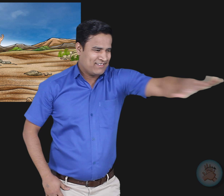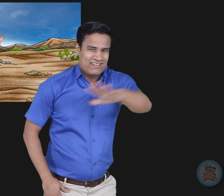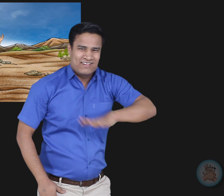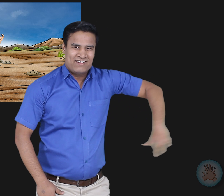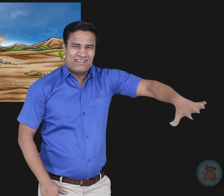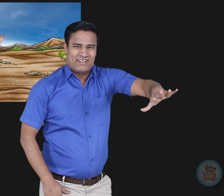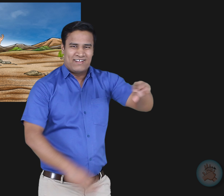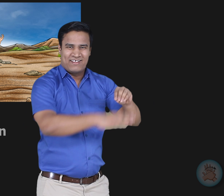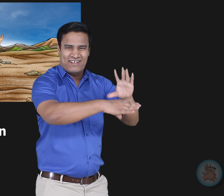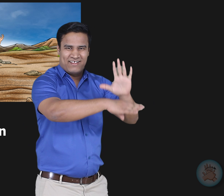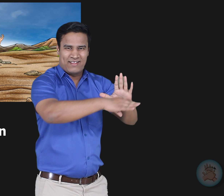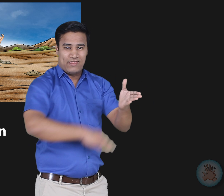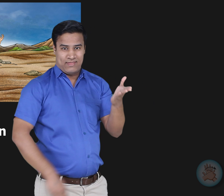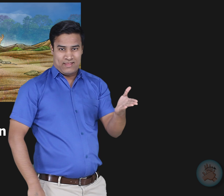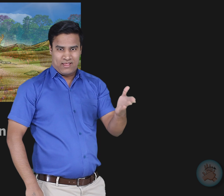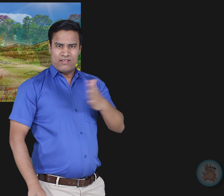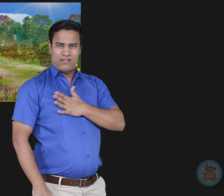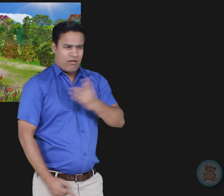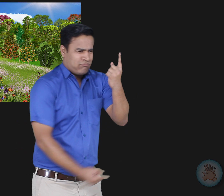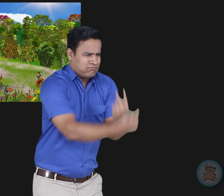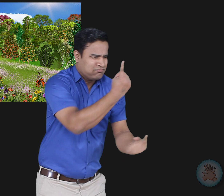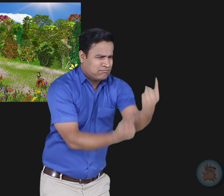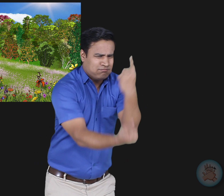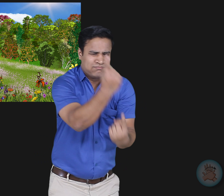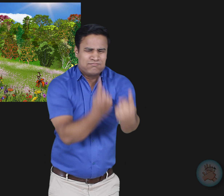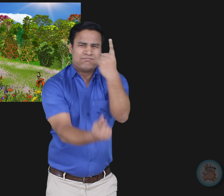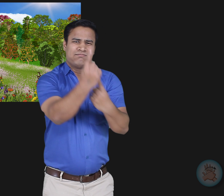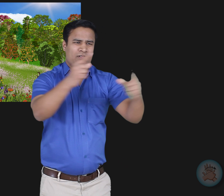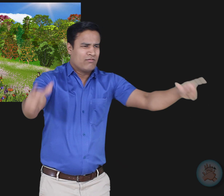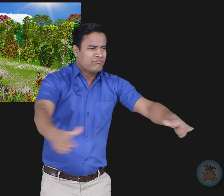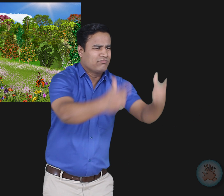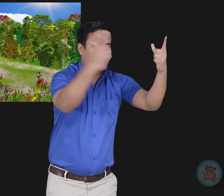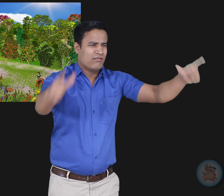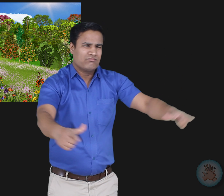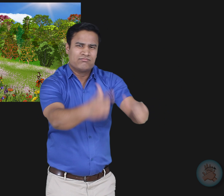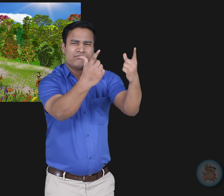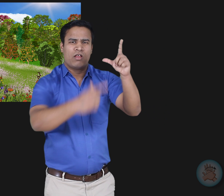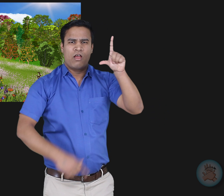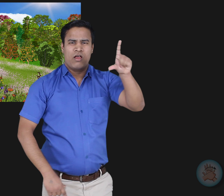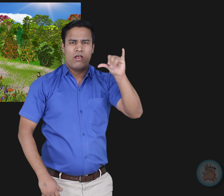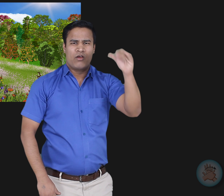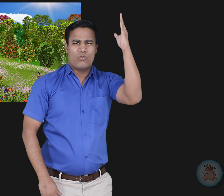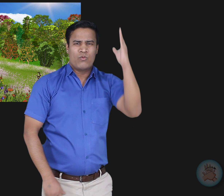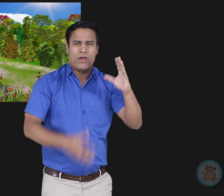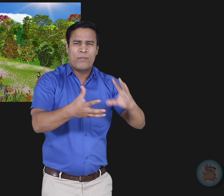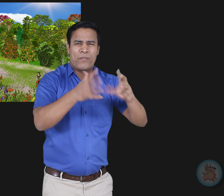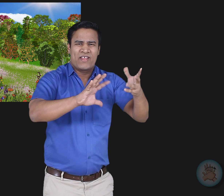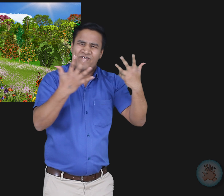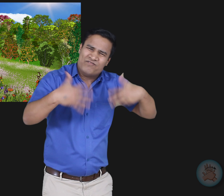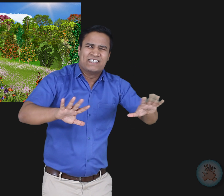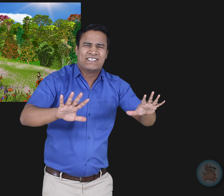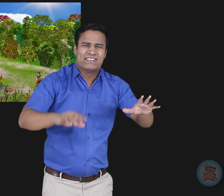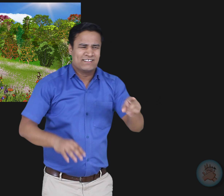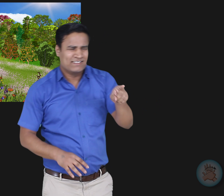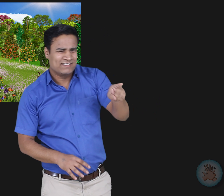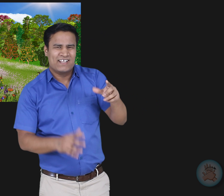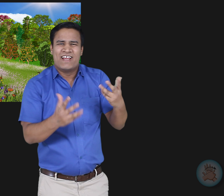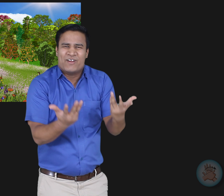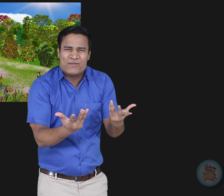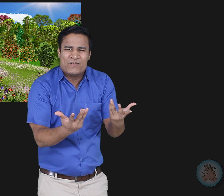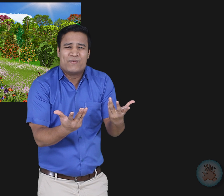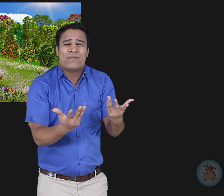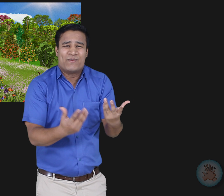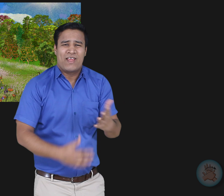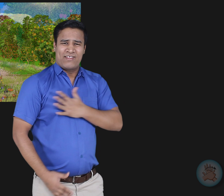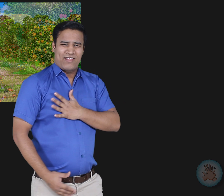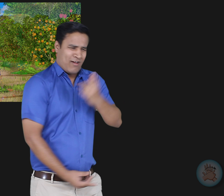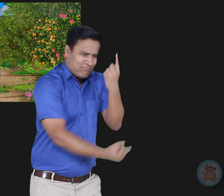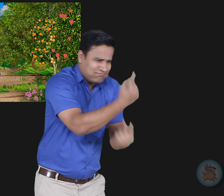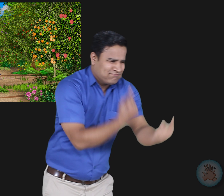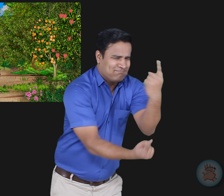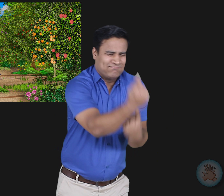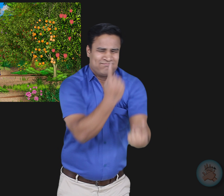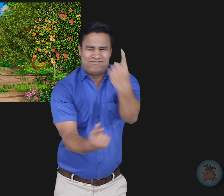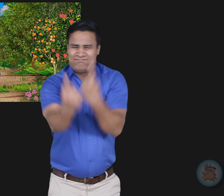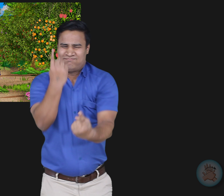And the LORD God planted a garden in Eden, in the east, where He placed the man He had formed.